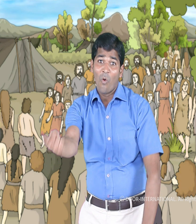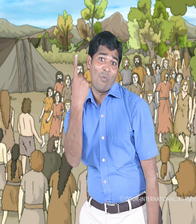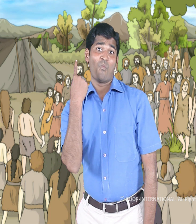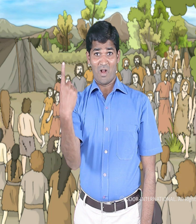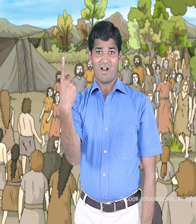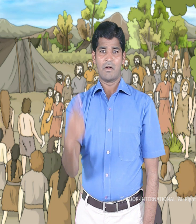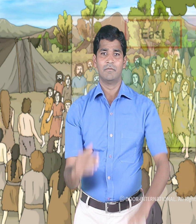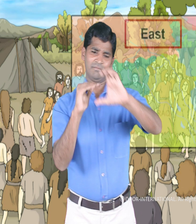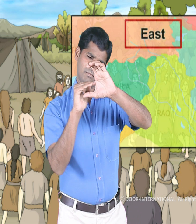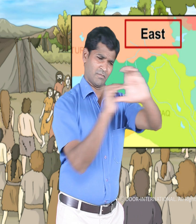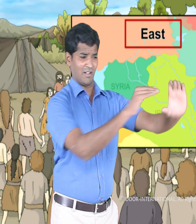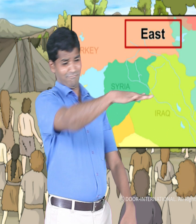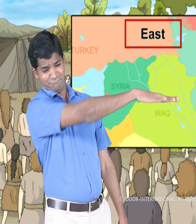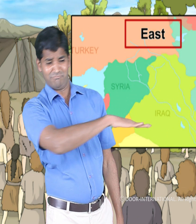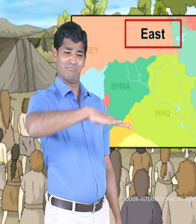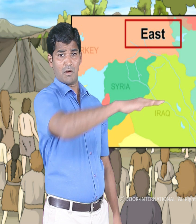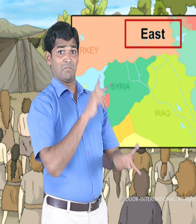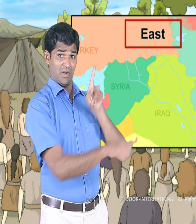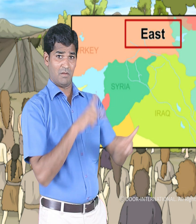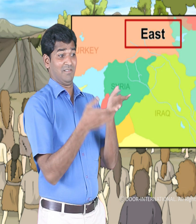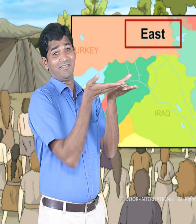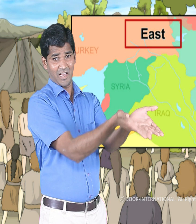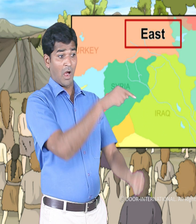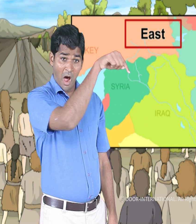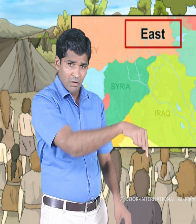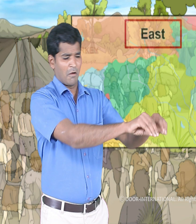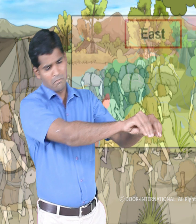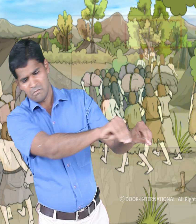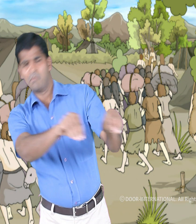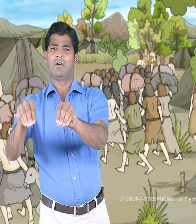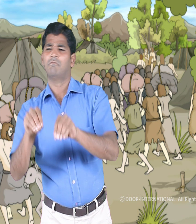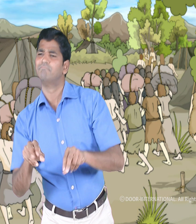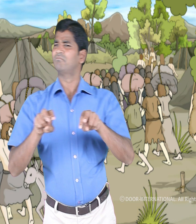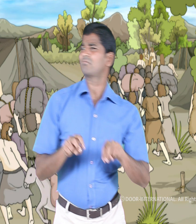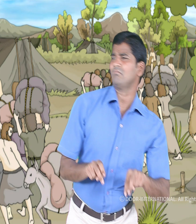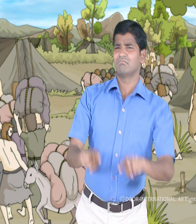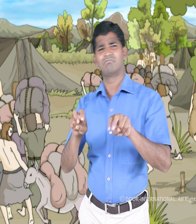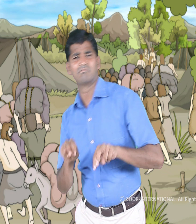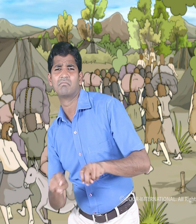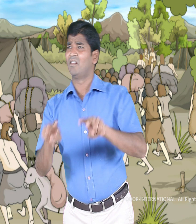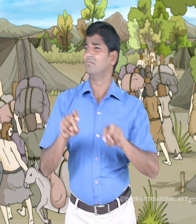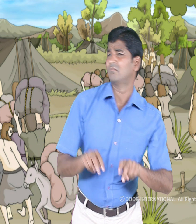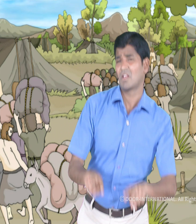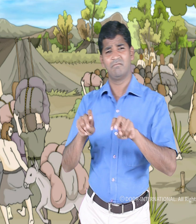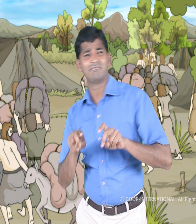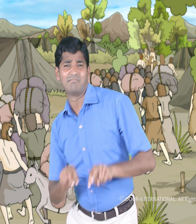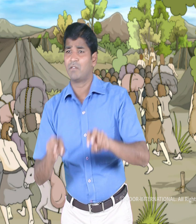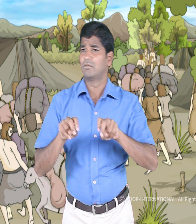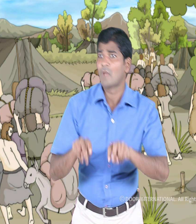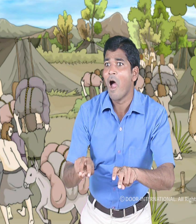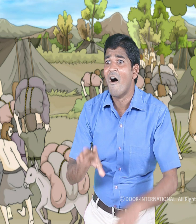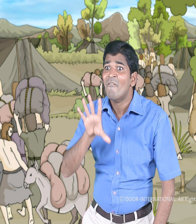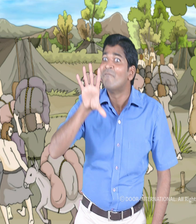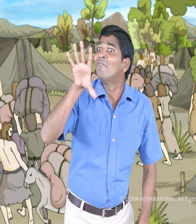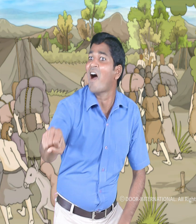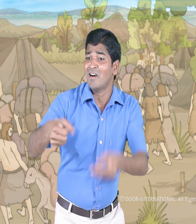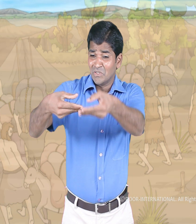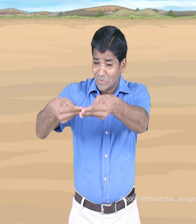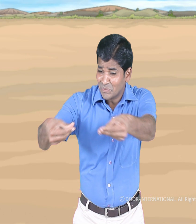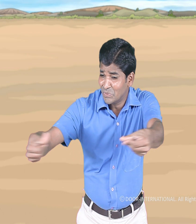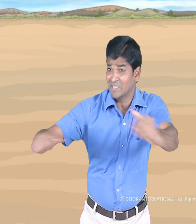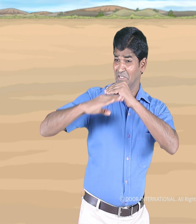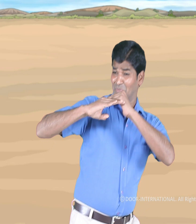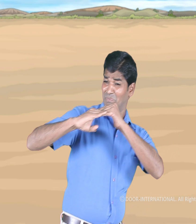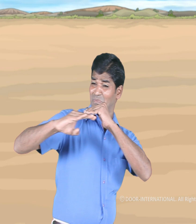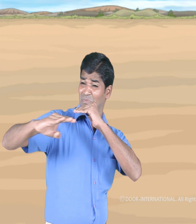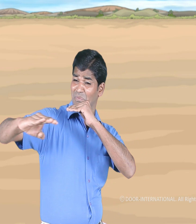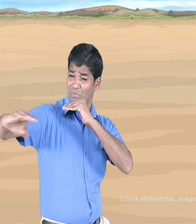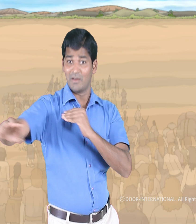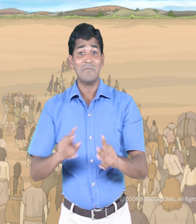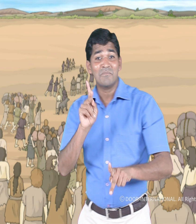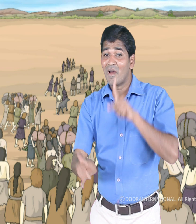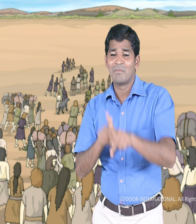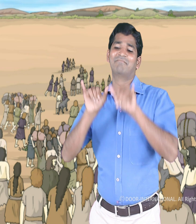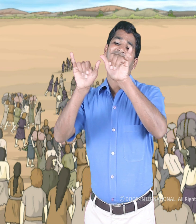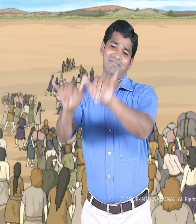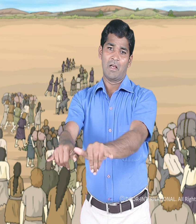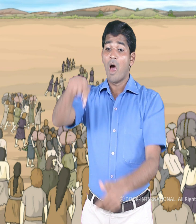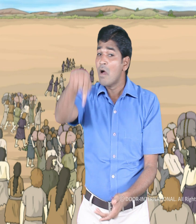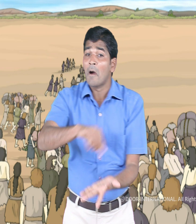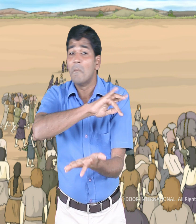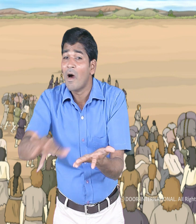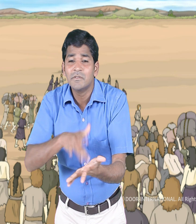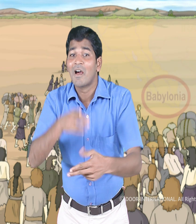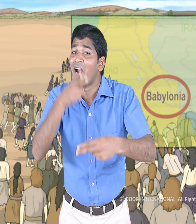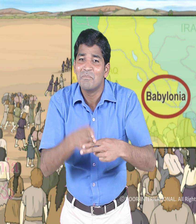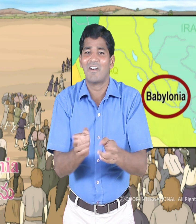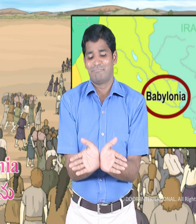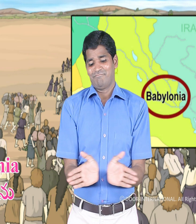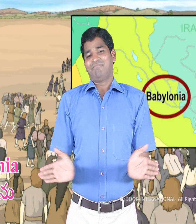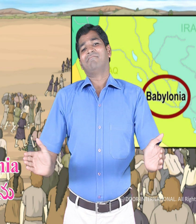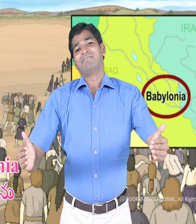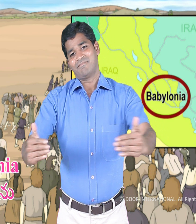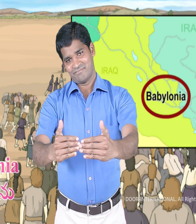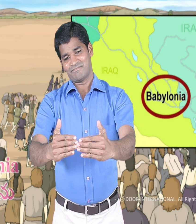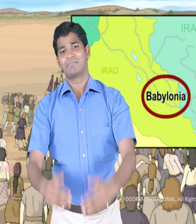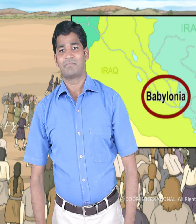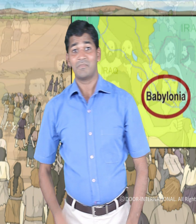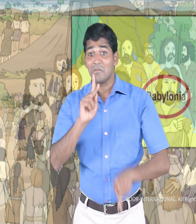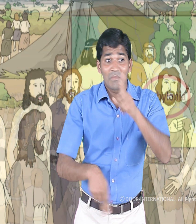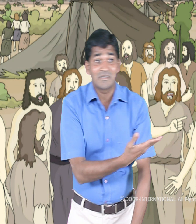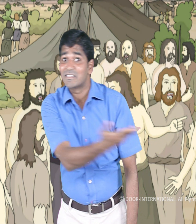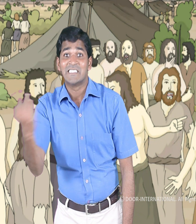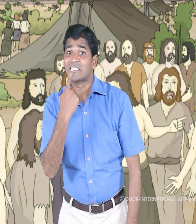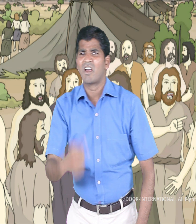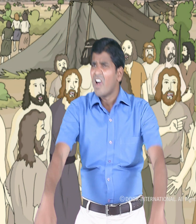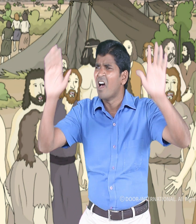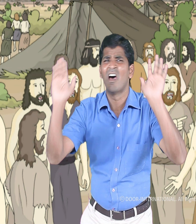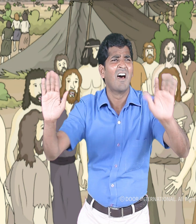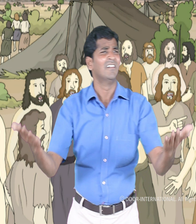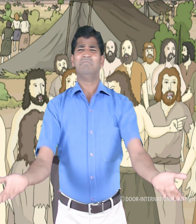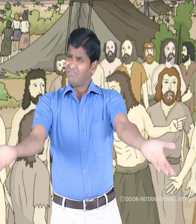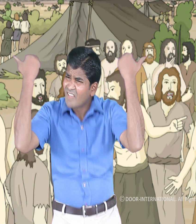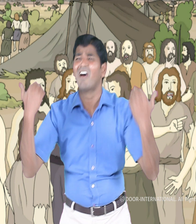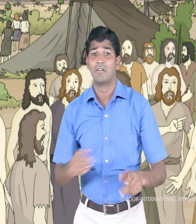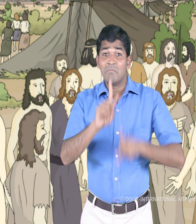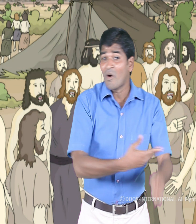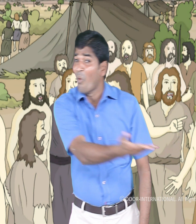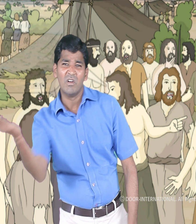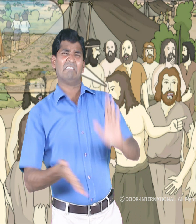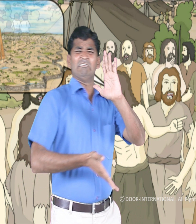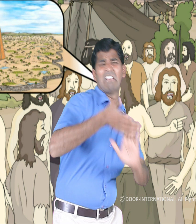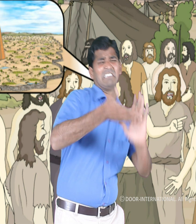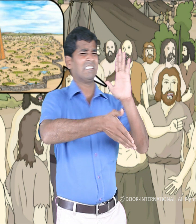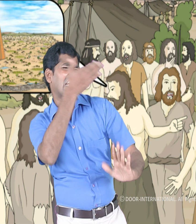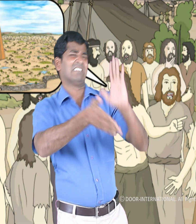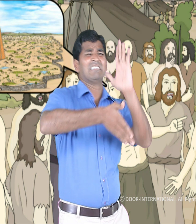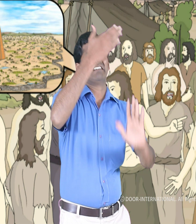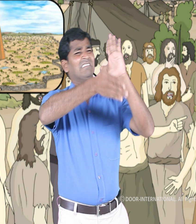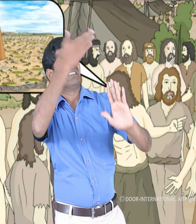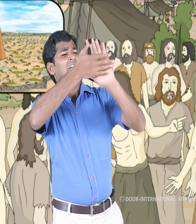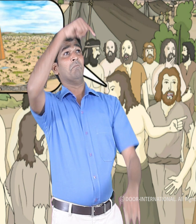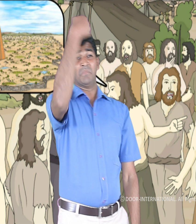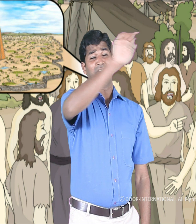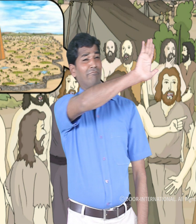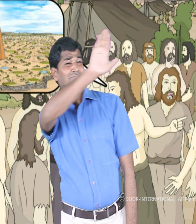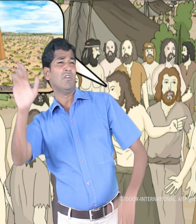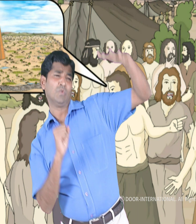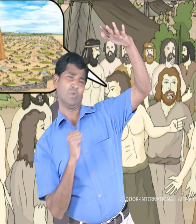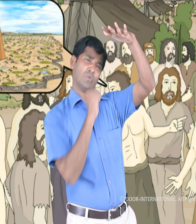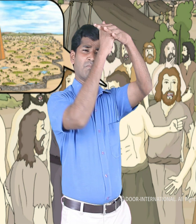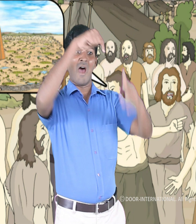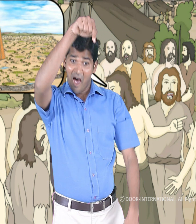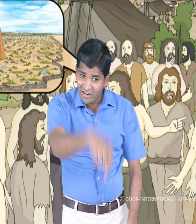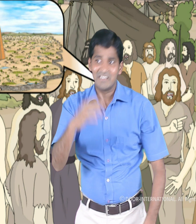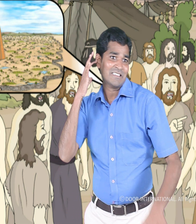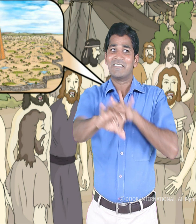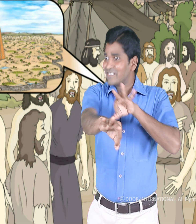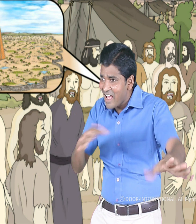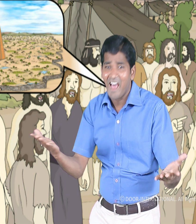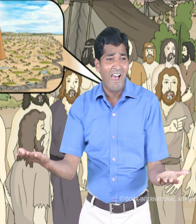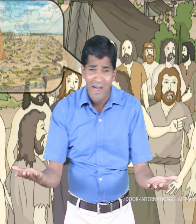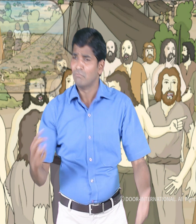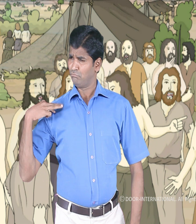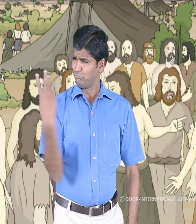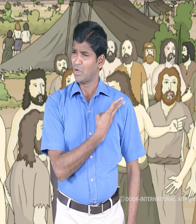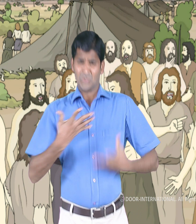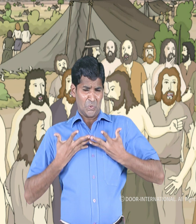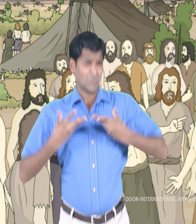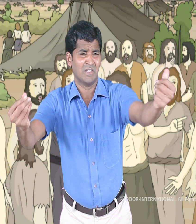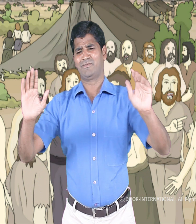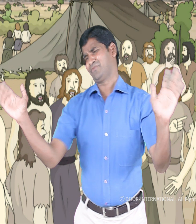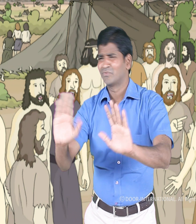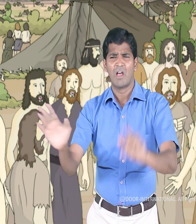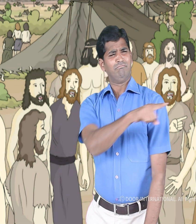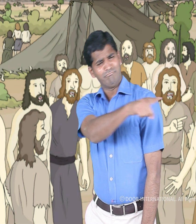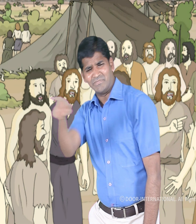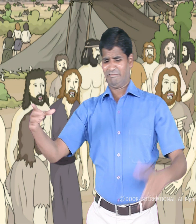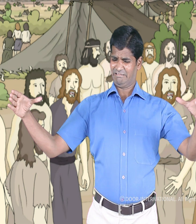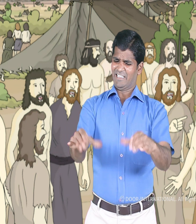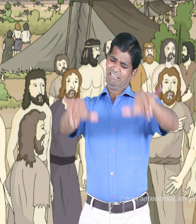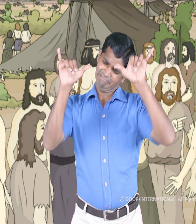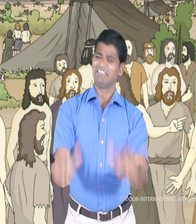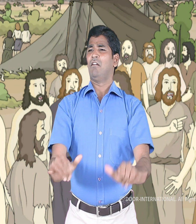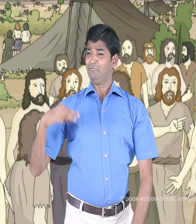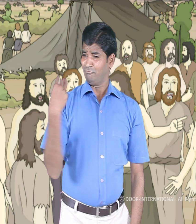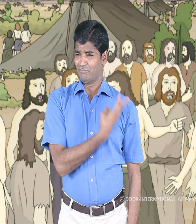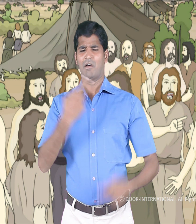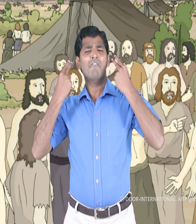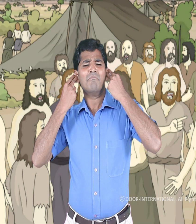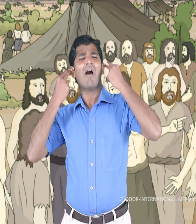And as people journeyed eastward, they found a plain in the land of Shinar and settled there.